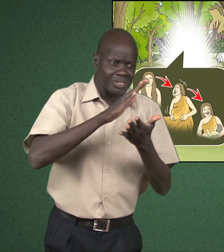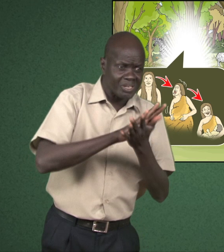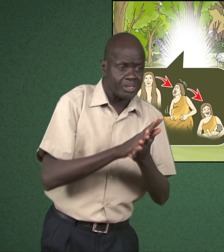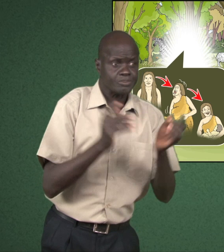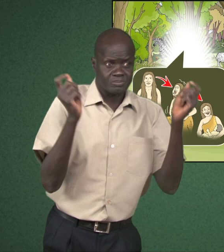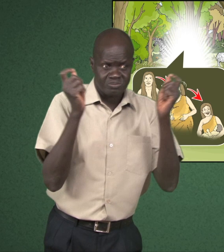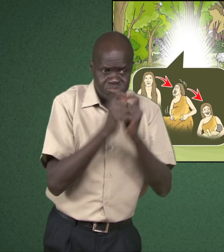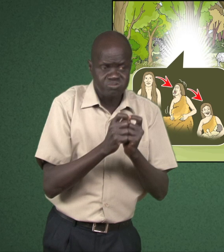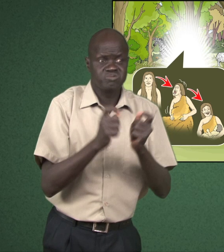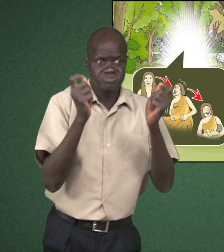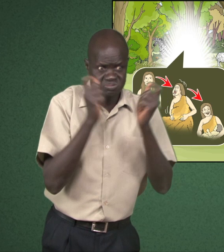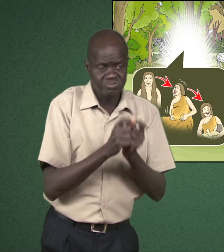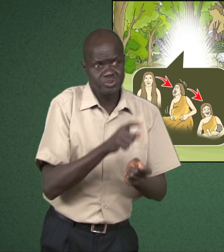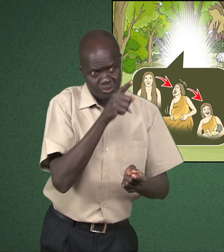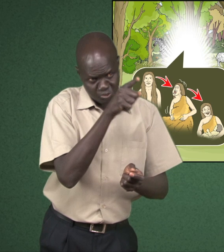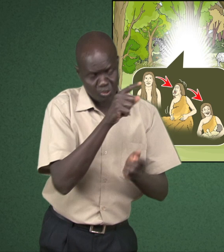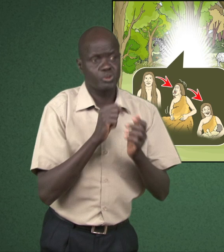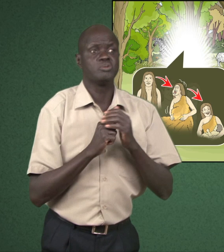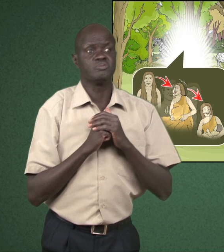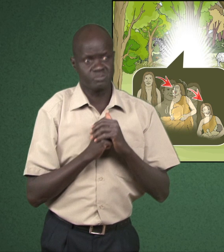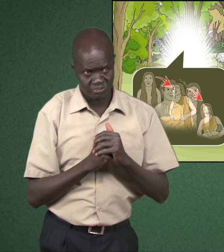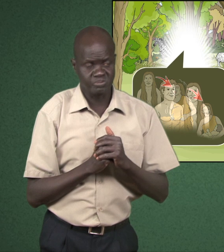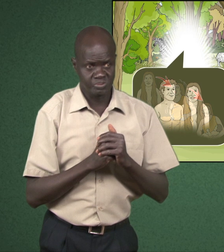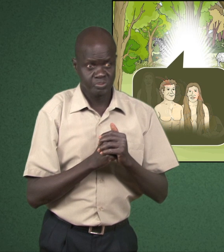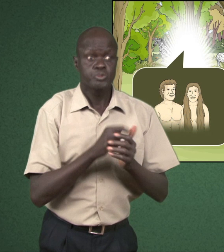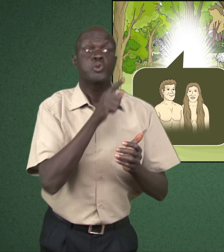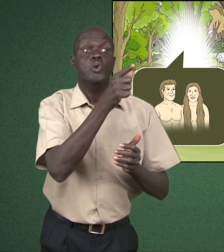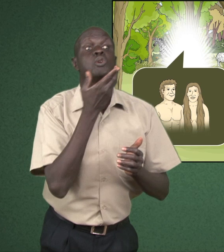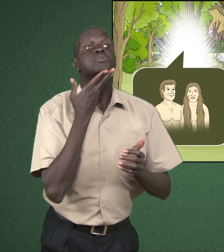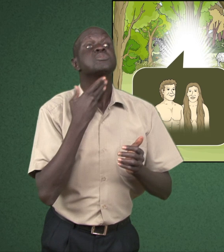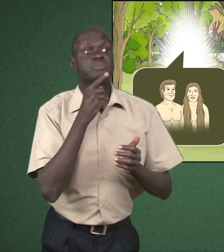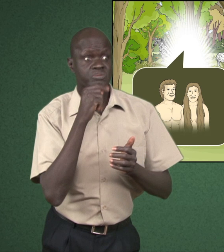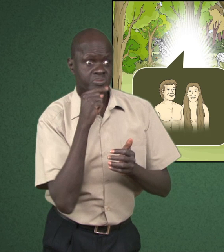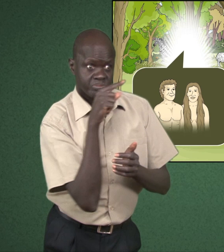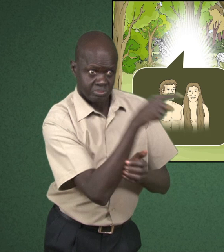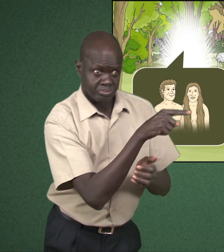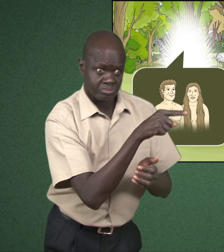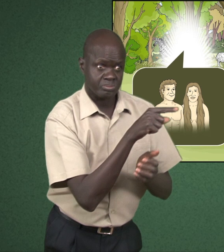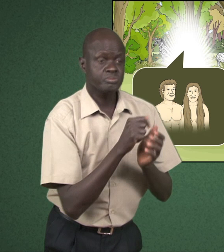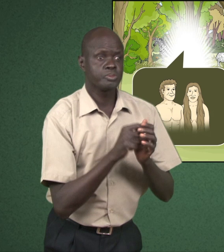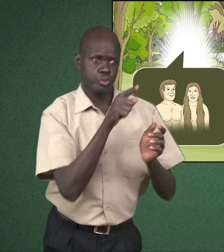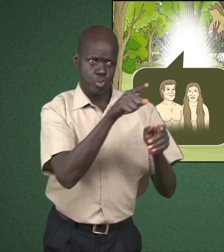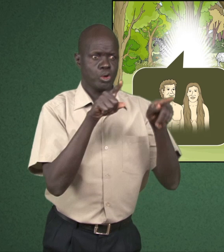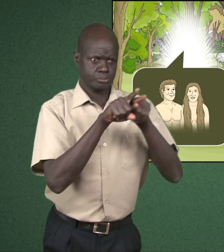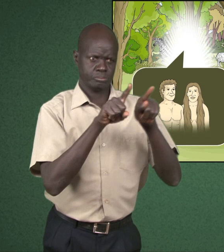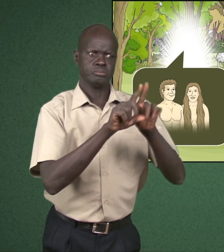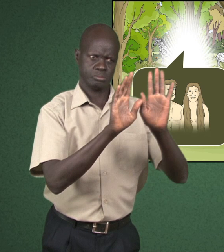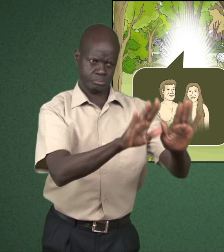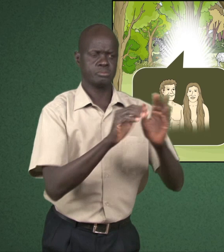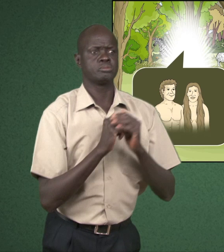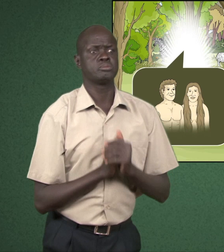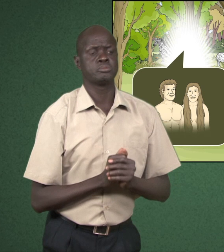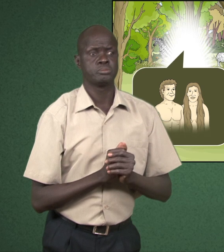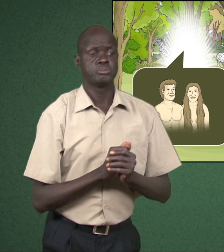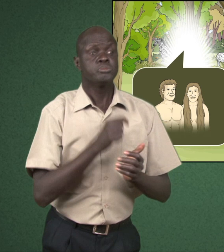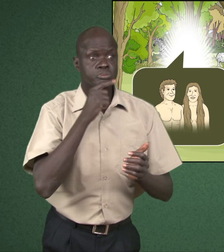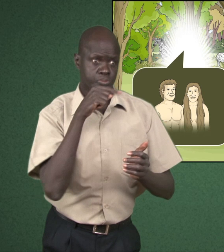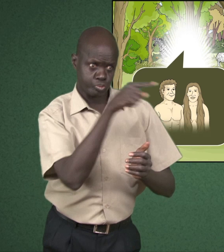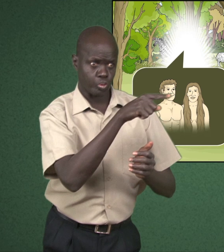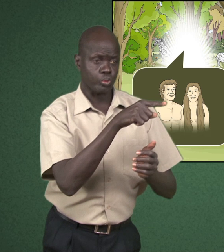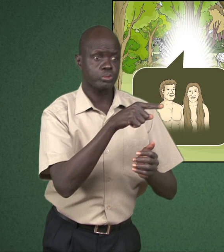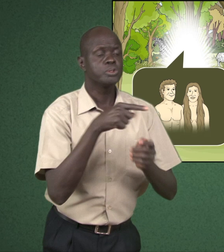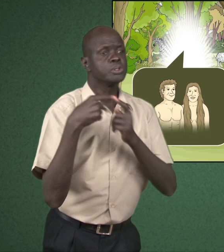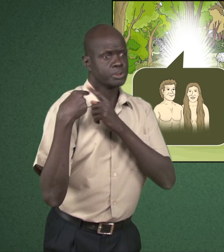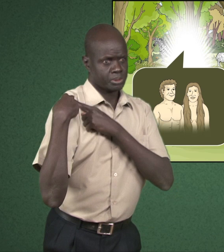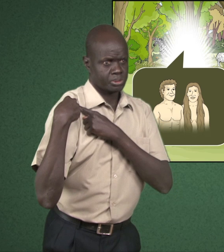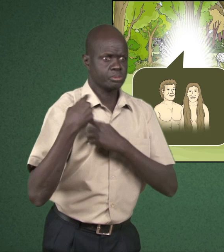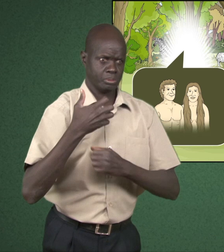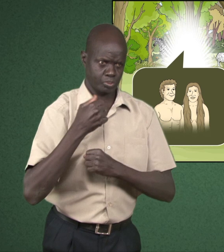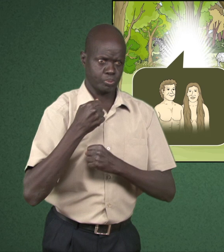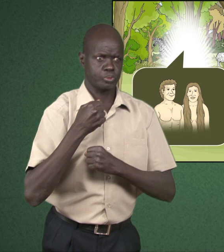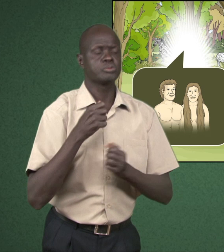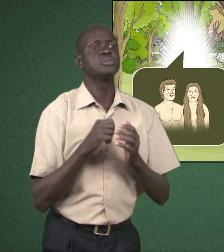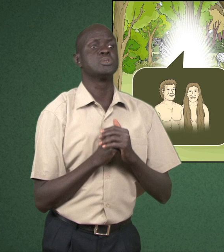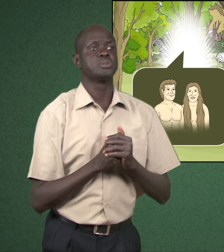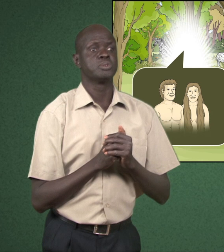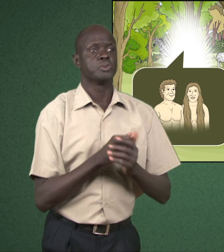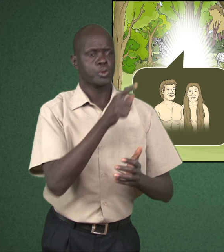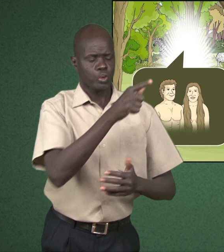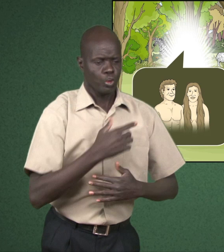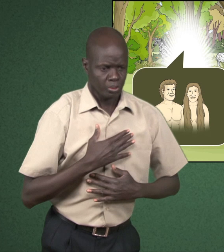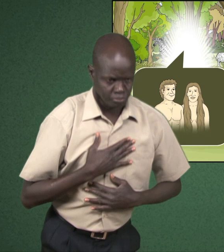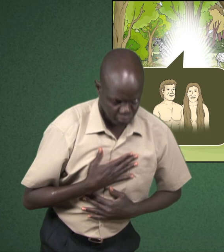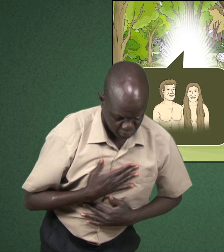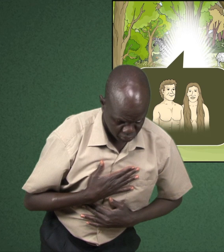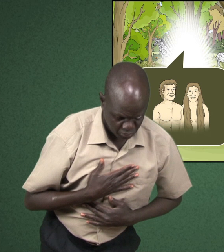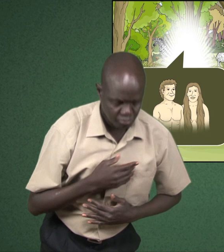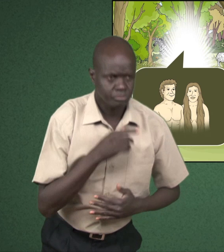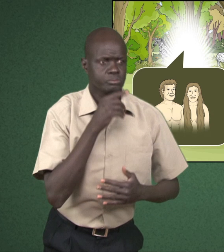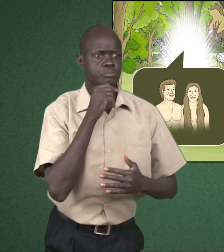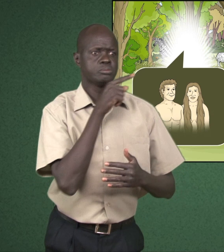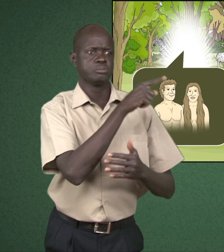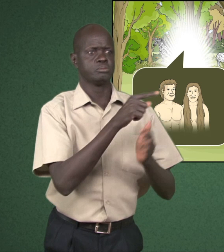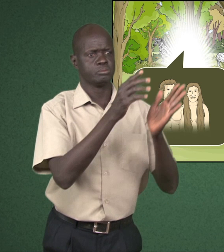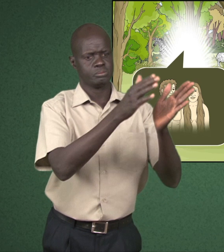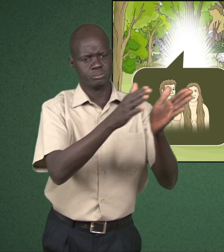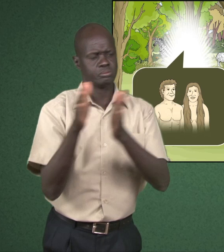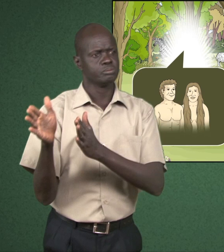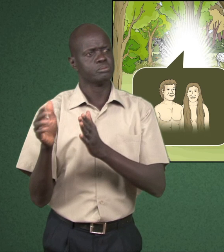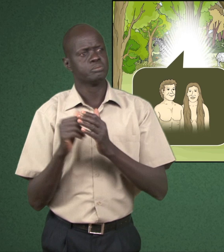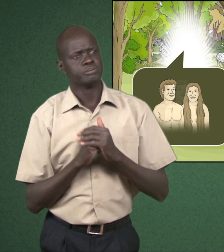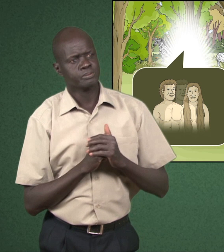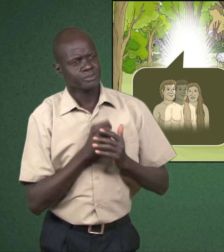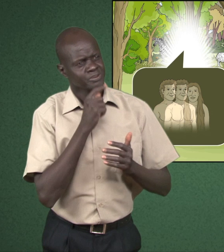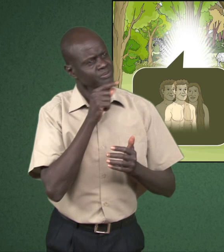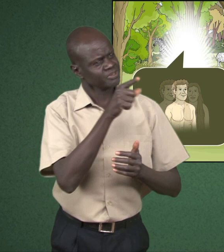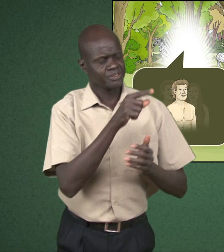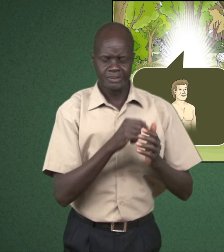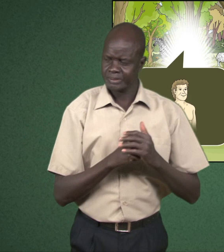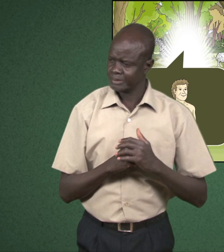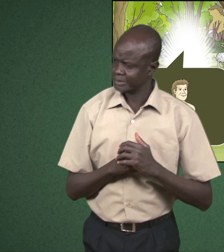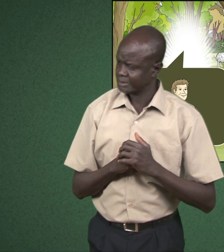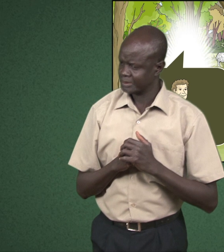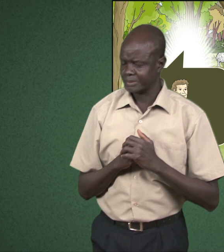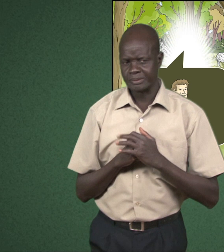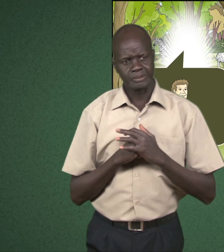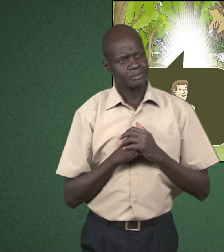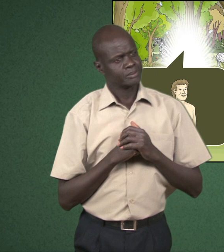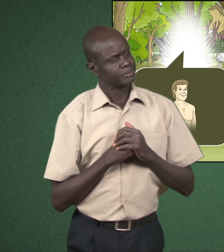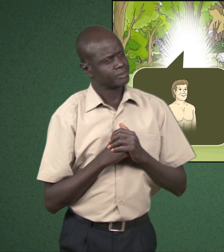Your desire will be for your husband, and he will rule over you.”